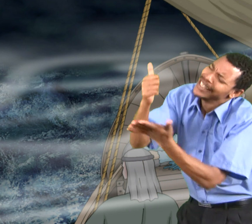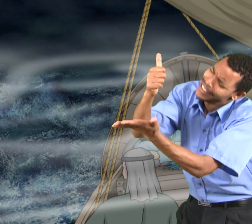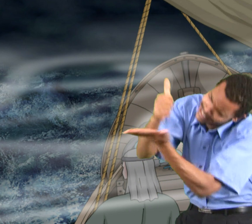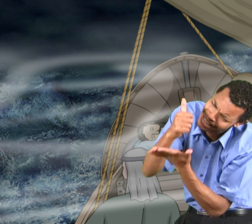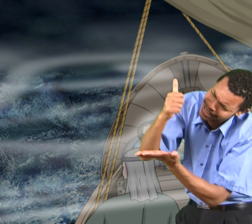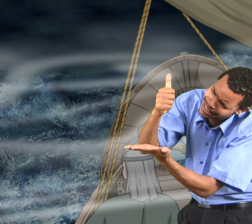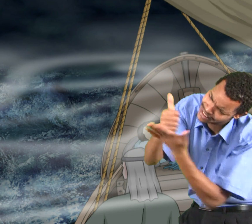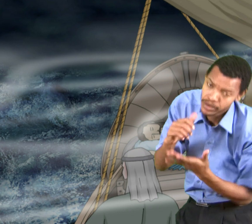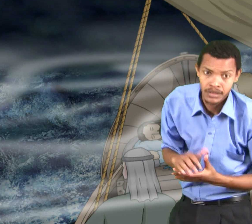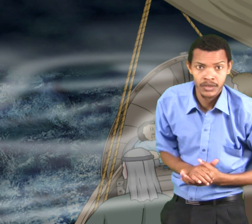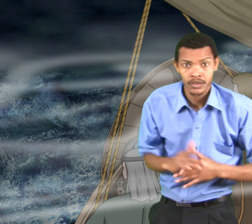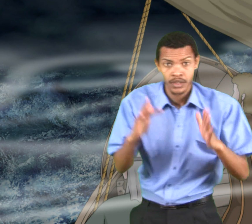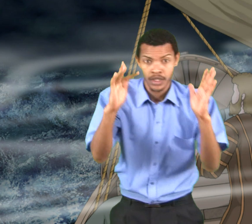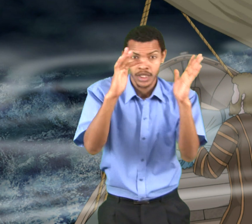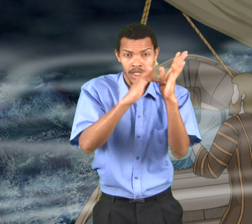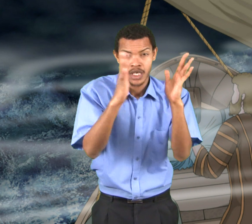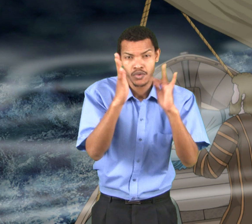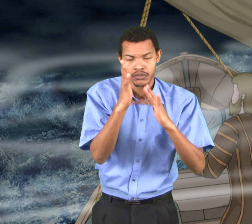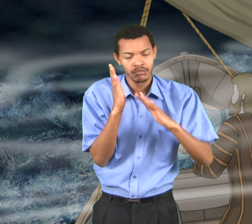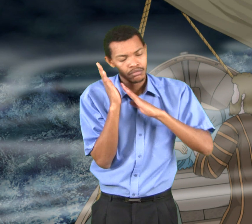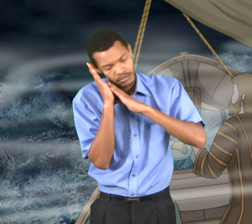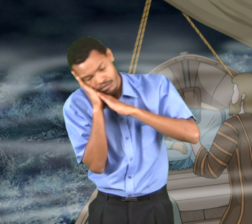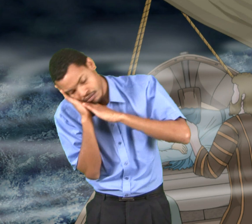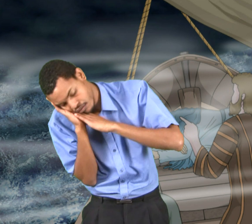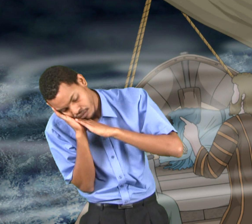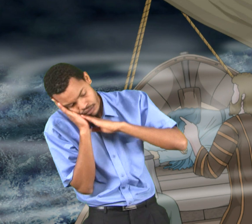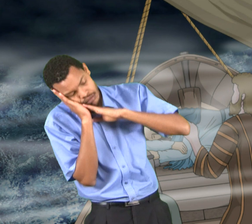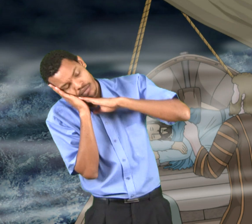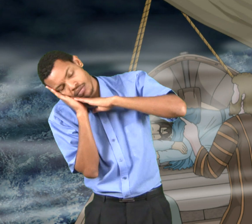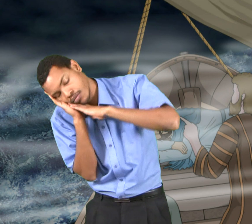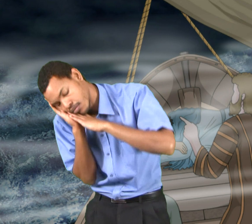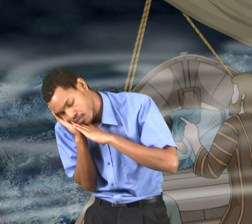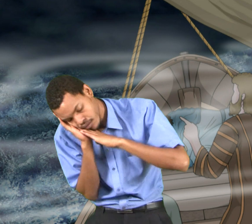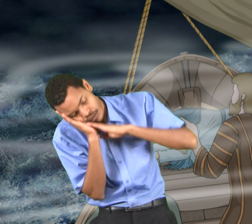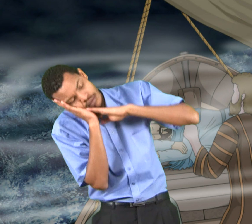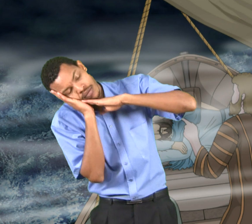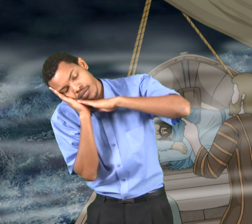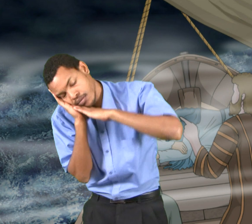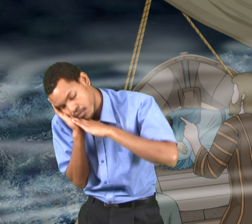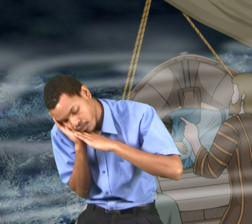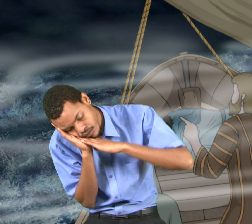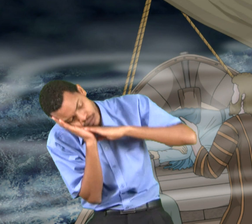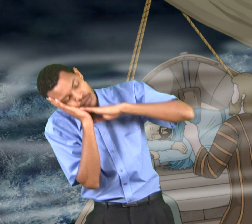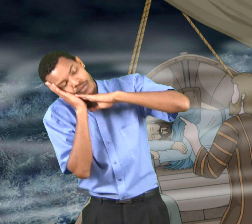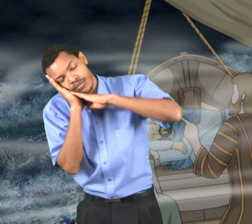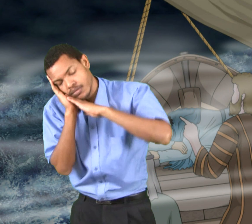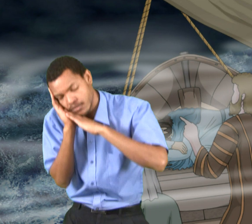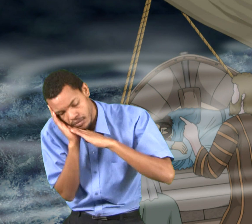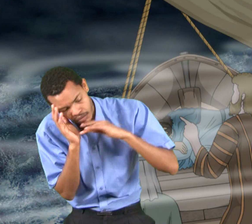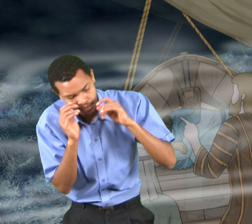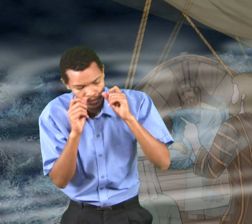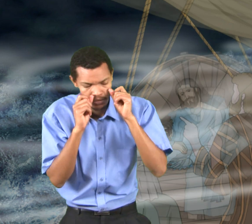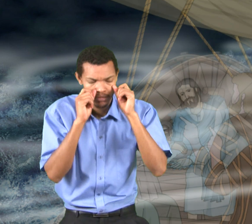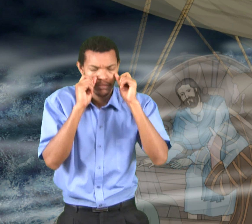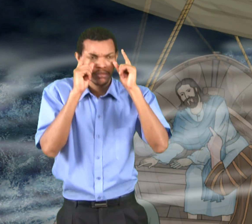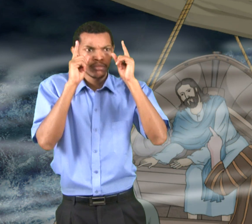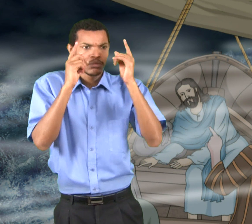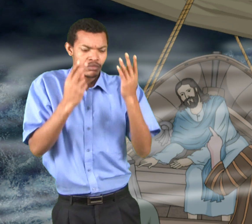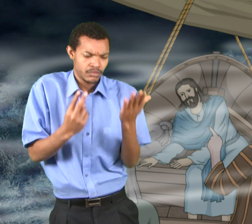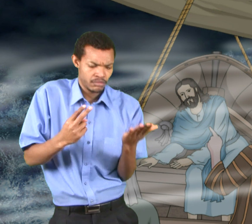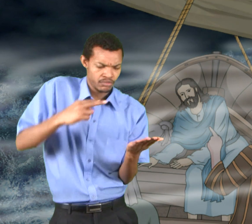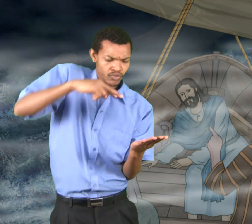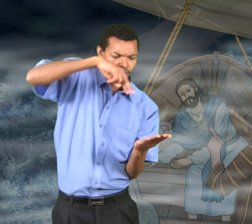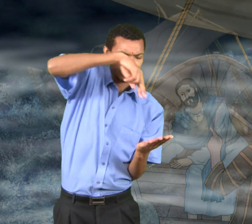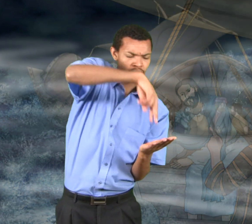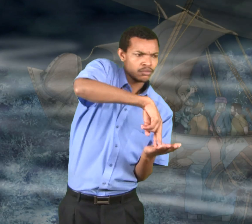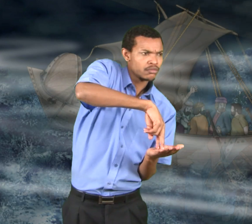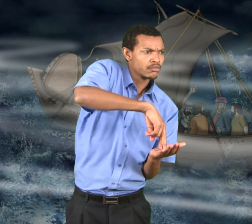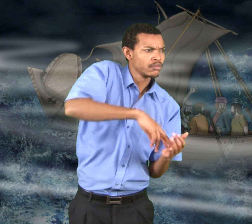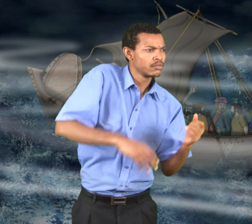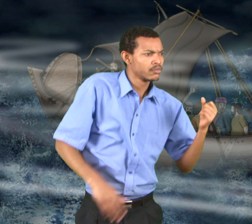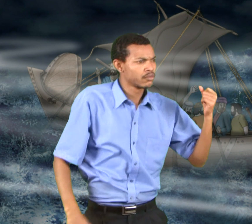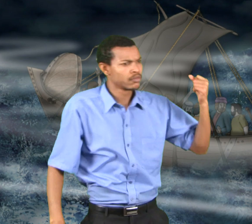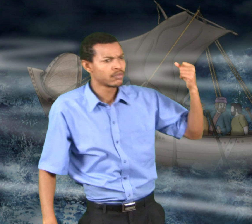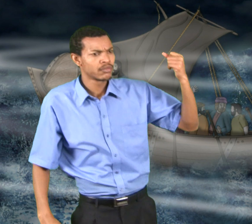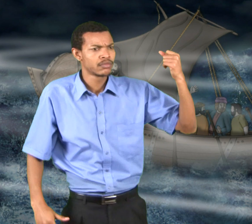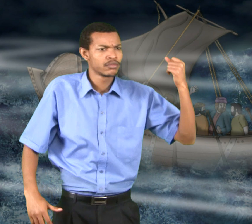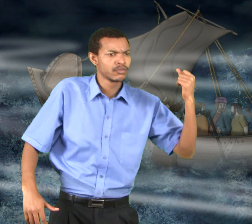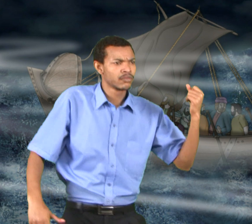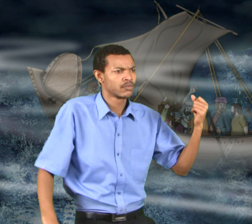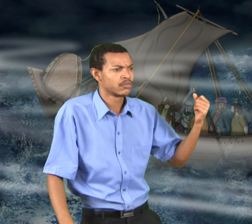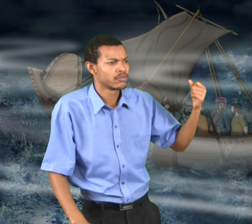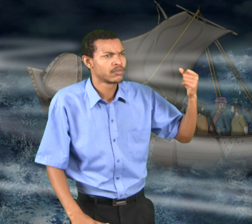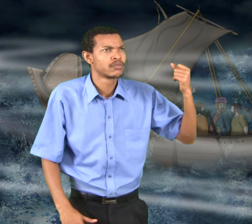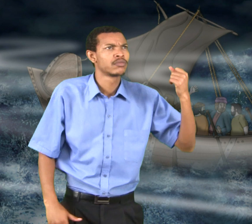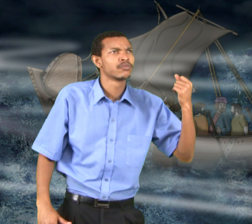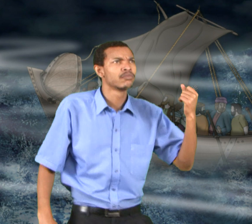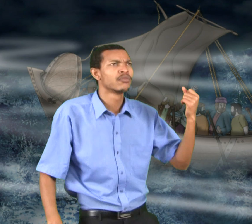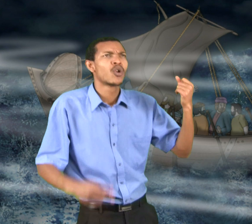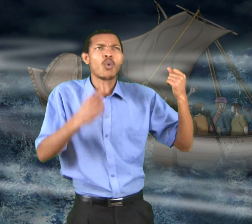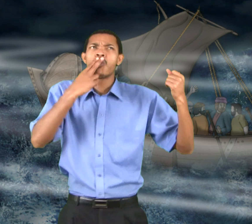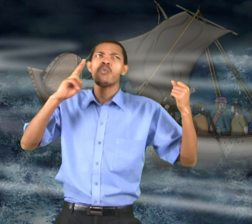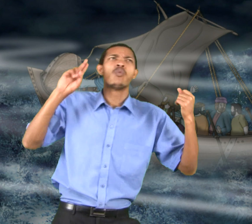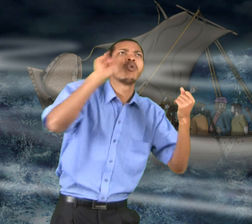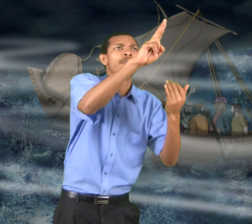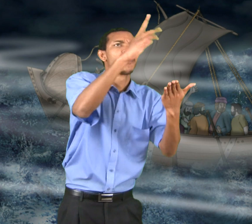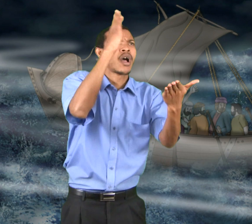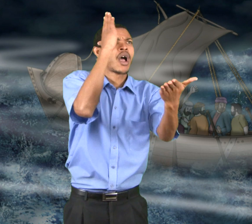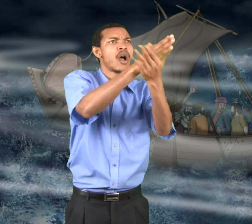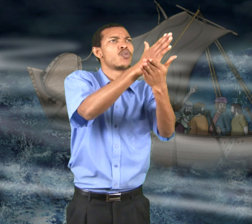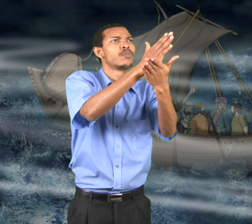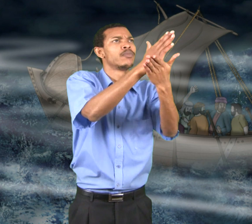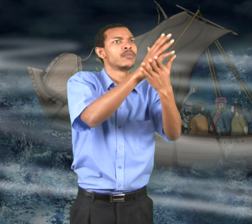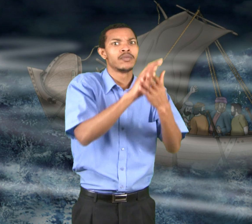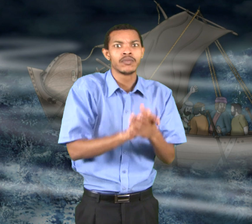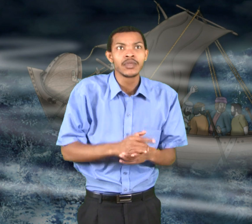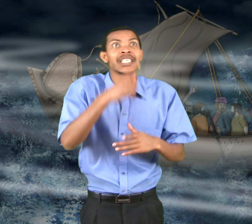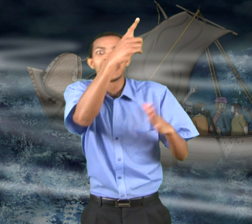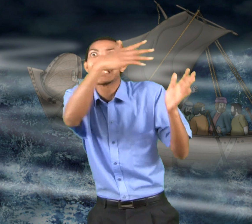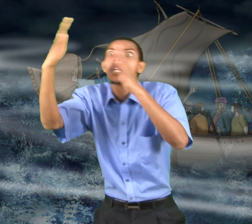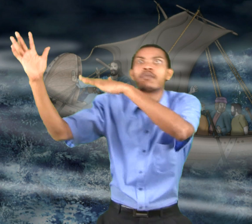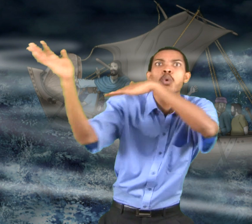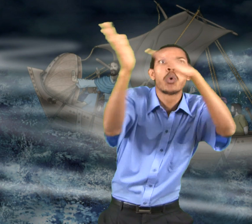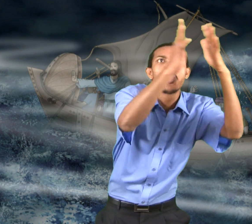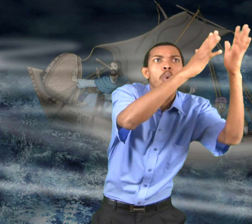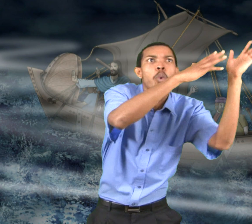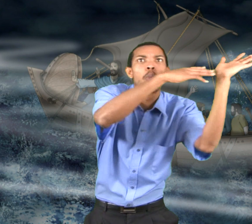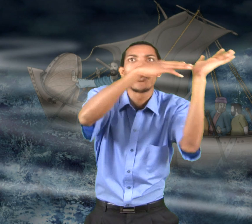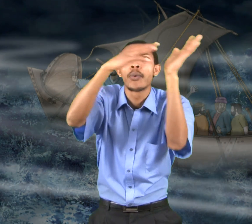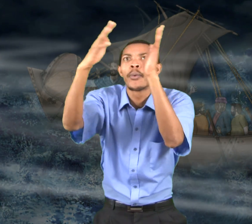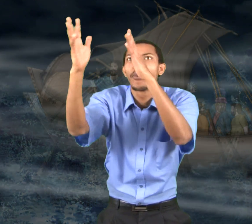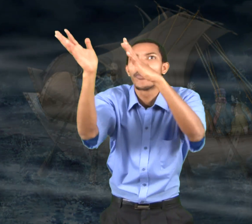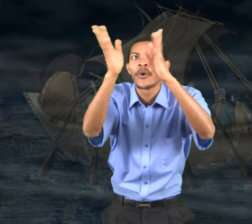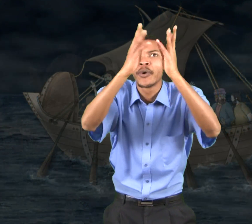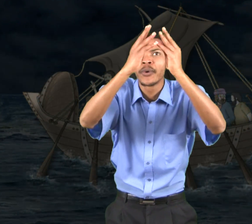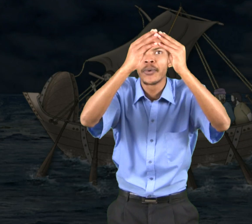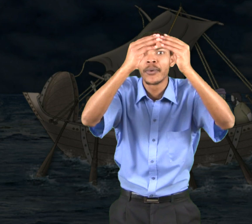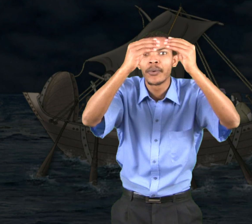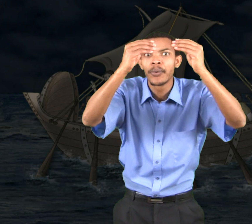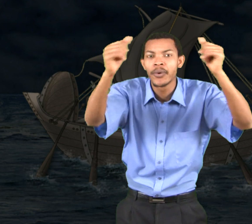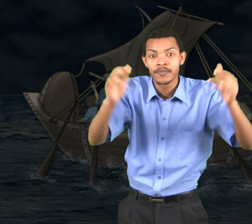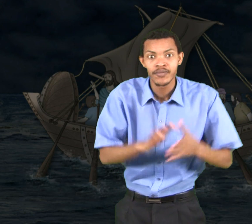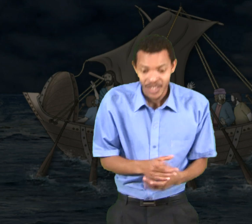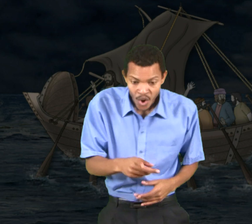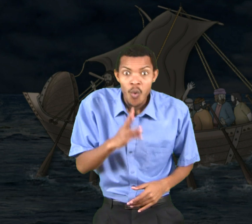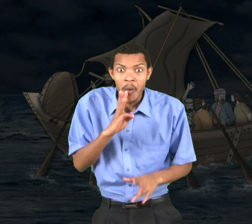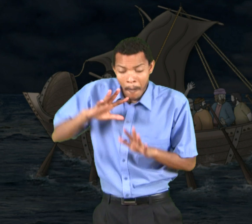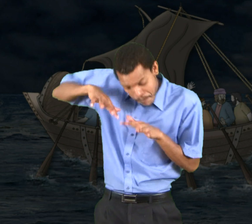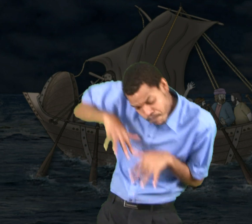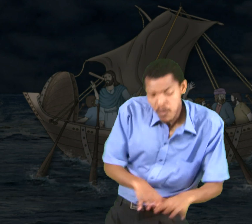Then Jesus got up and rebuked the wind and the sea. “Silence!” He commanded. “Be still!”